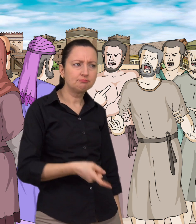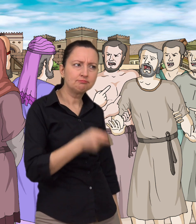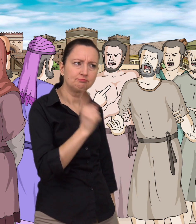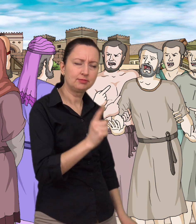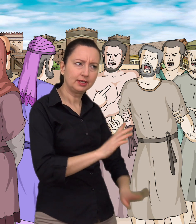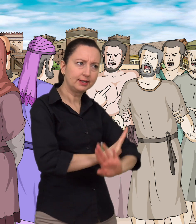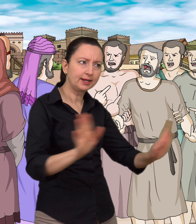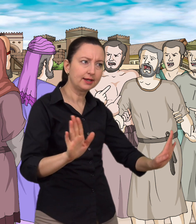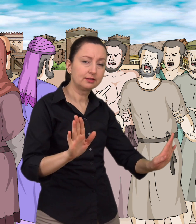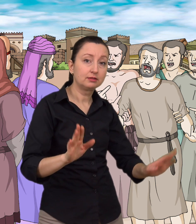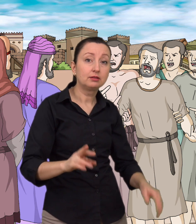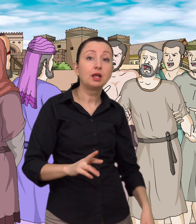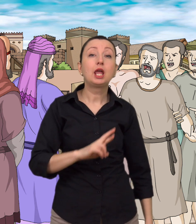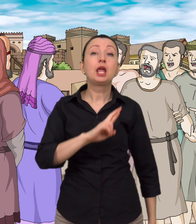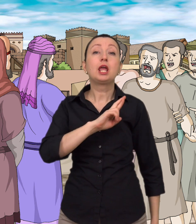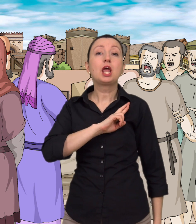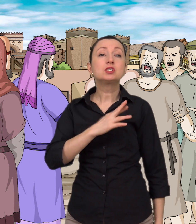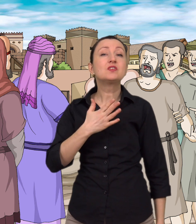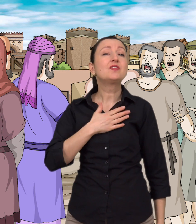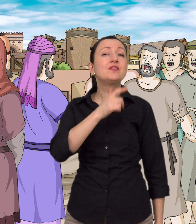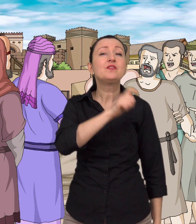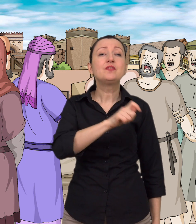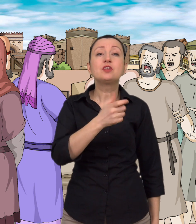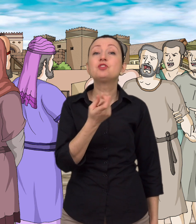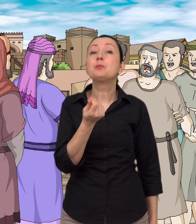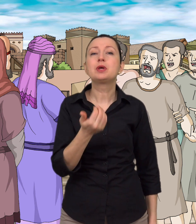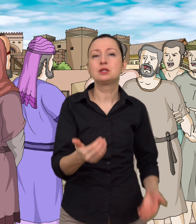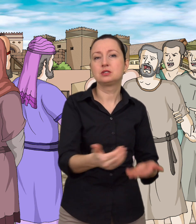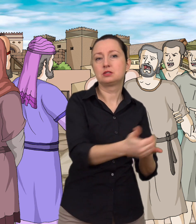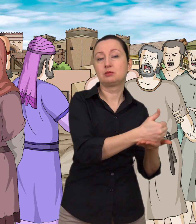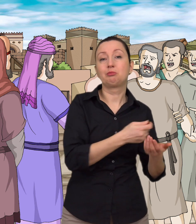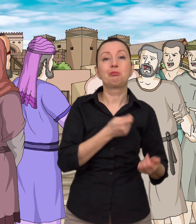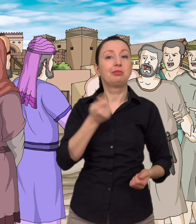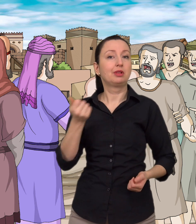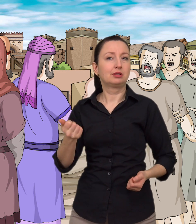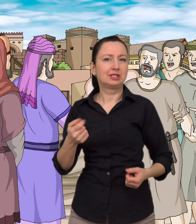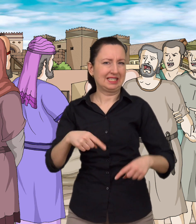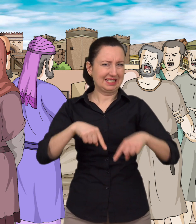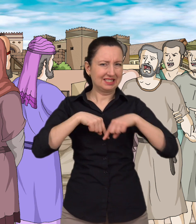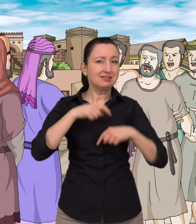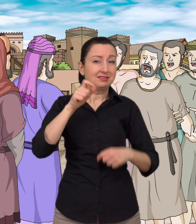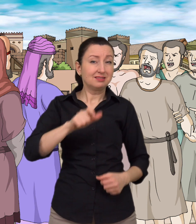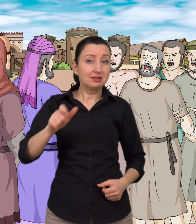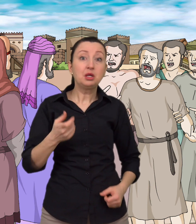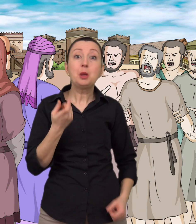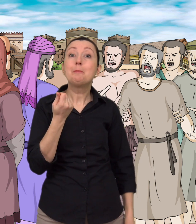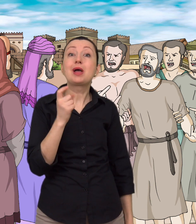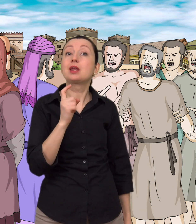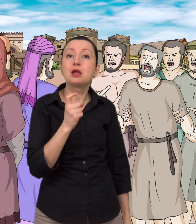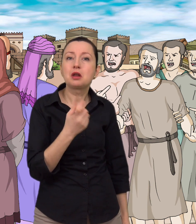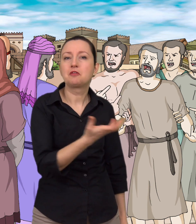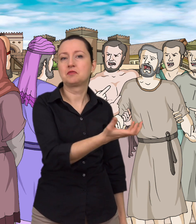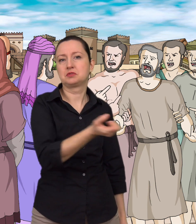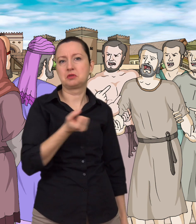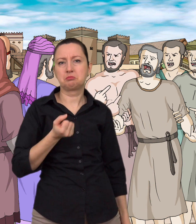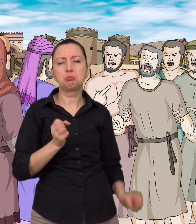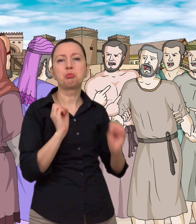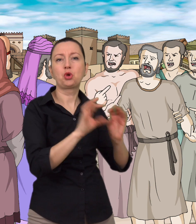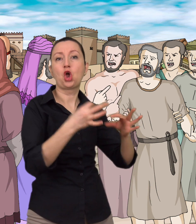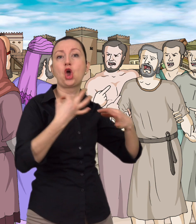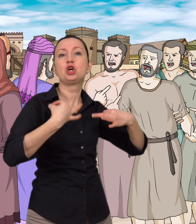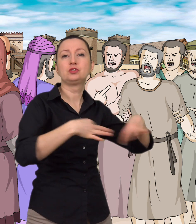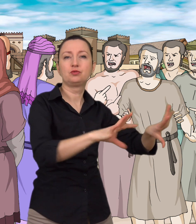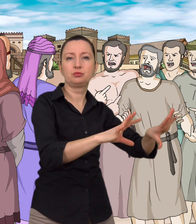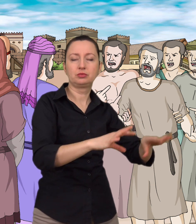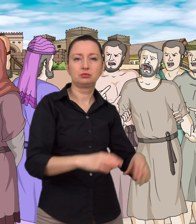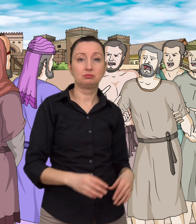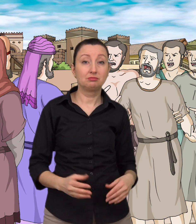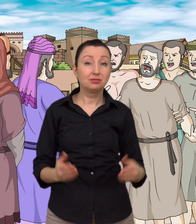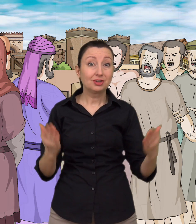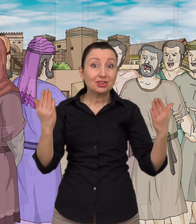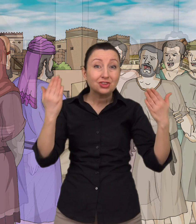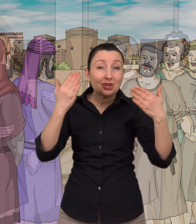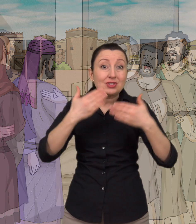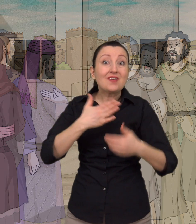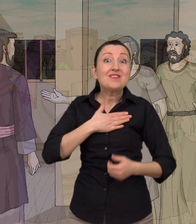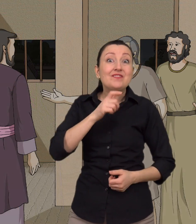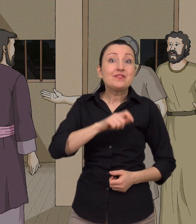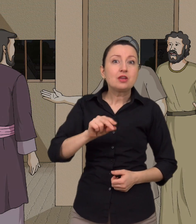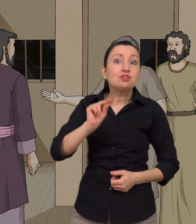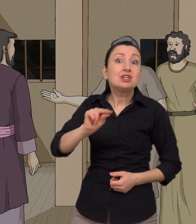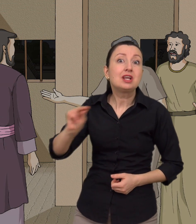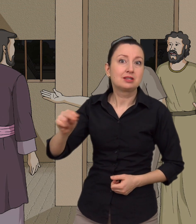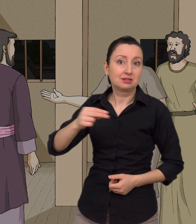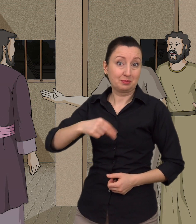And they collected bond from Jason and the others, and then released them.